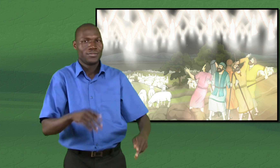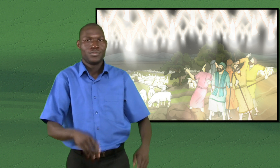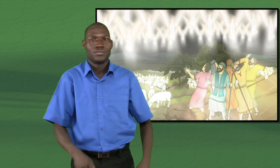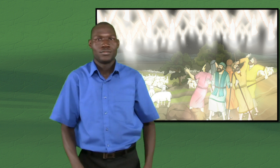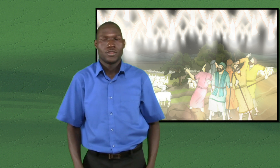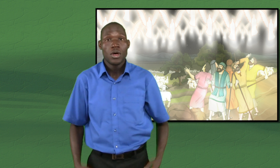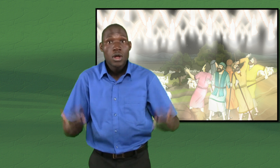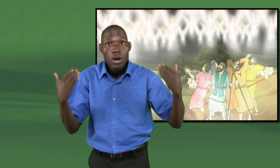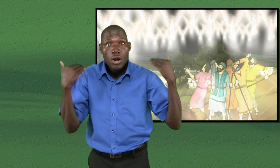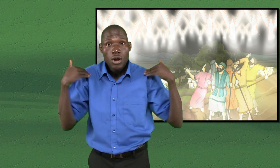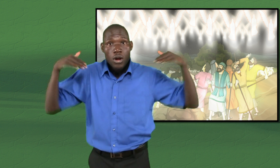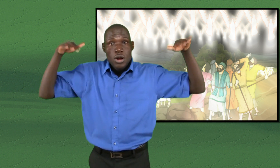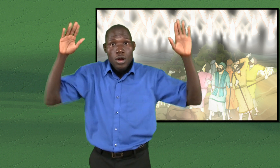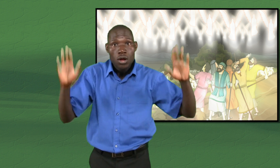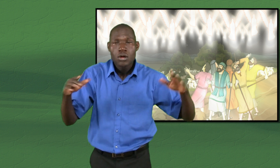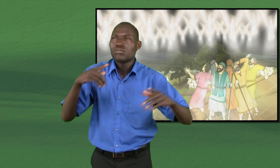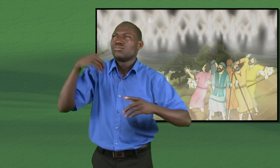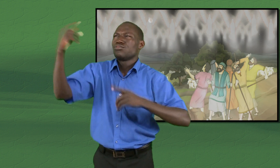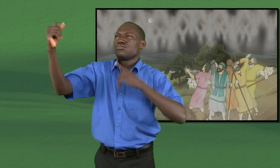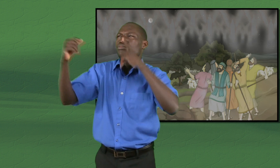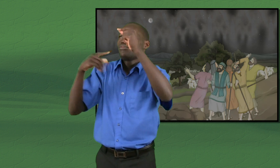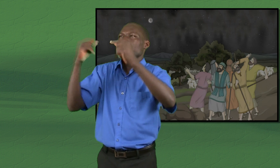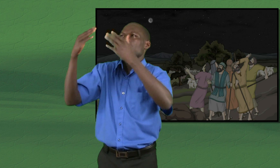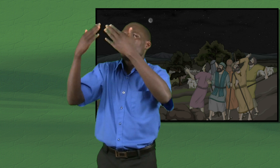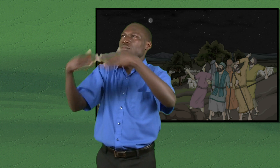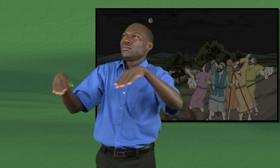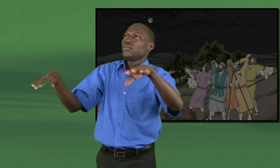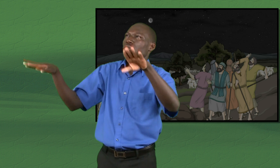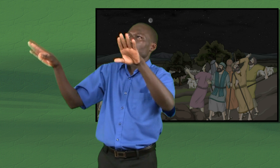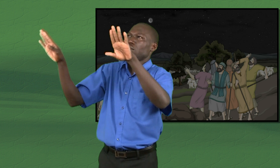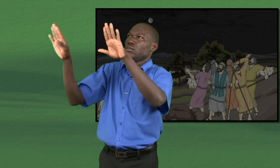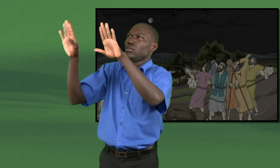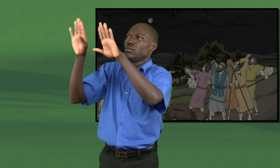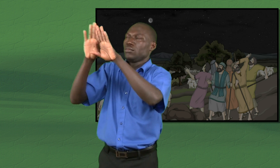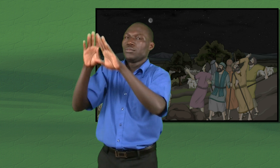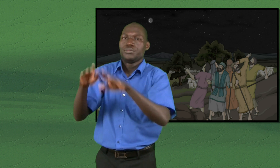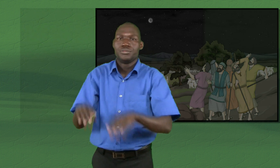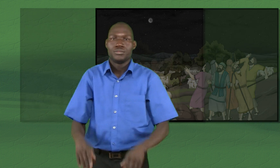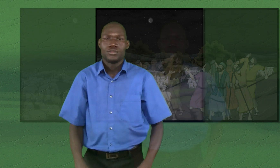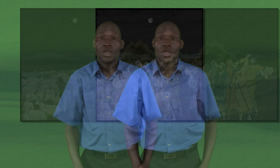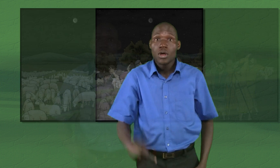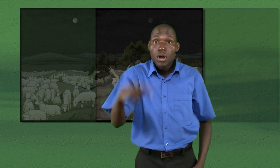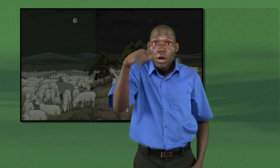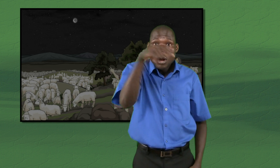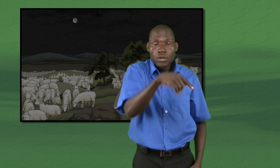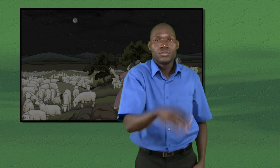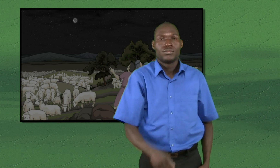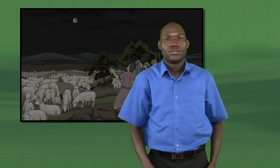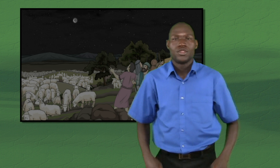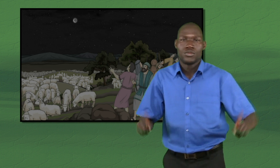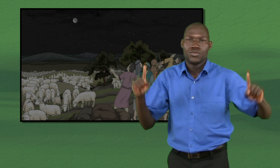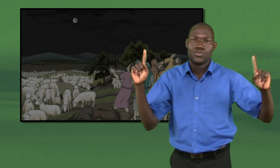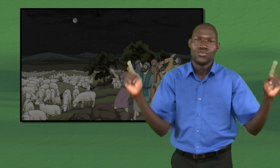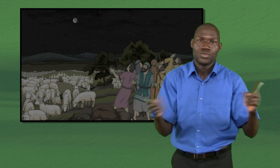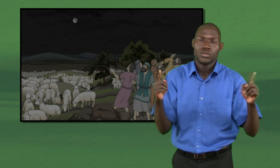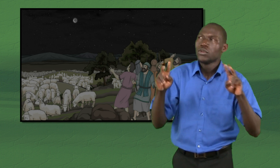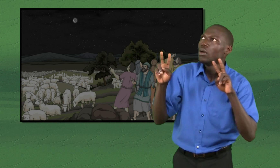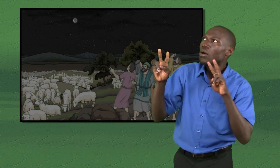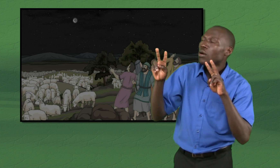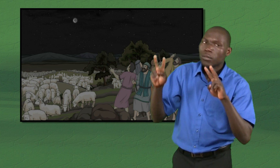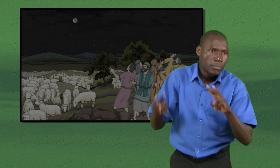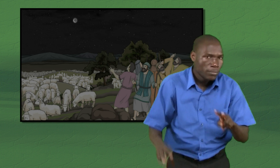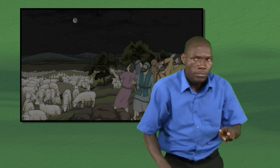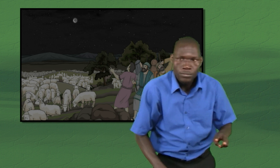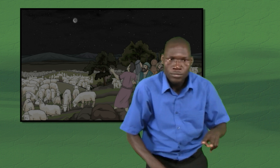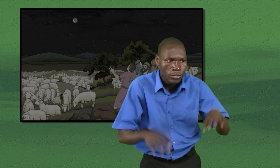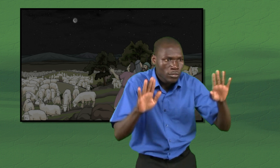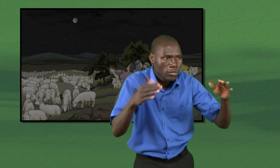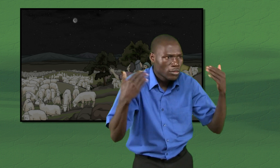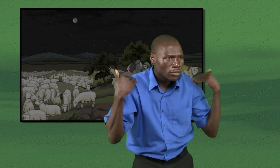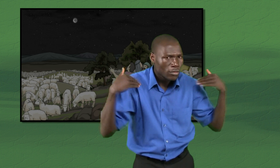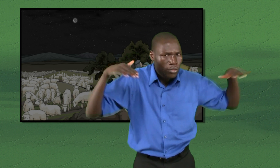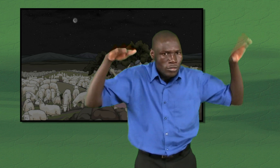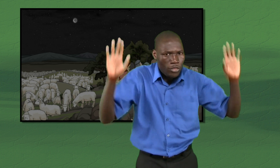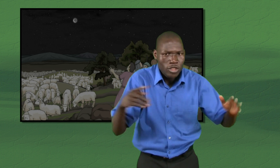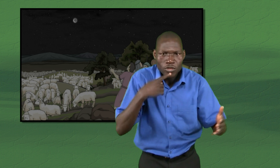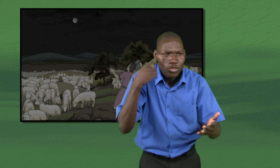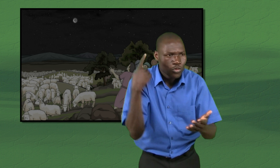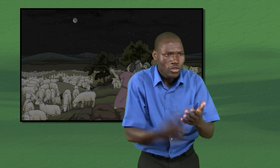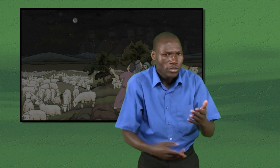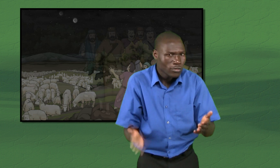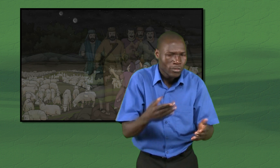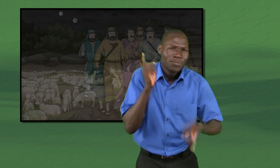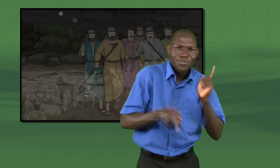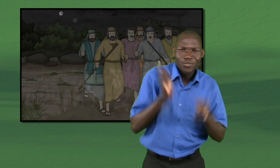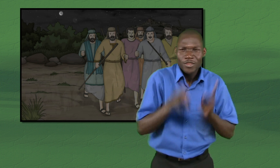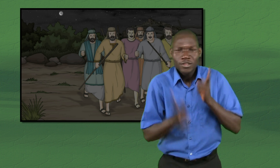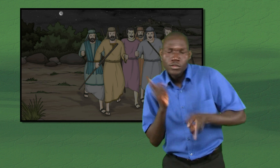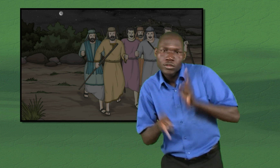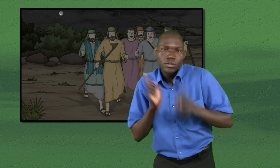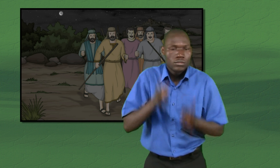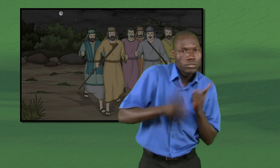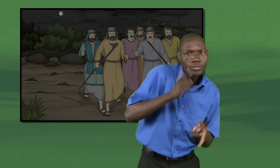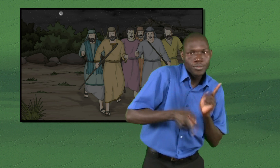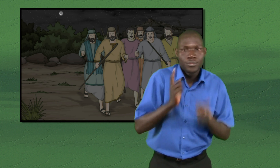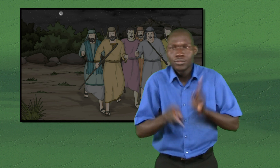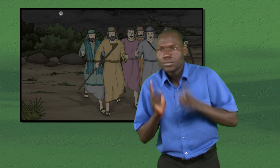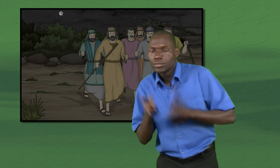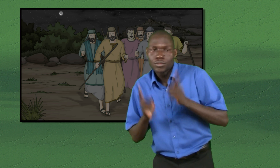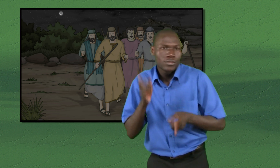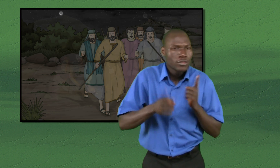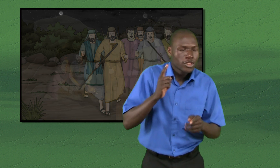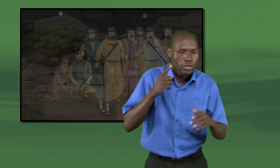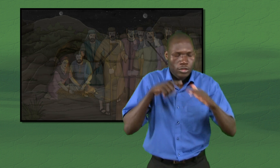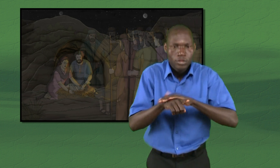When the angels had left them and gone into heaven, the shepherds said to one another, “Let us go to Bethlehem and see this thing that has happened, which the Lord has made known to us.”